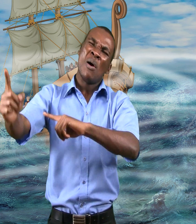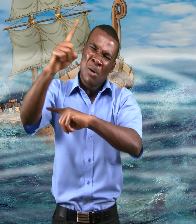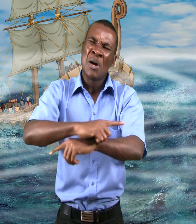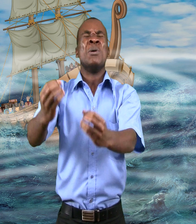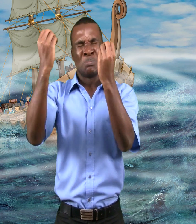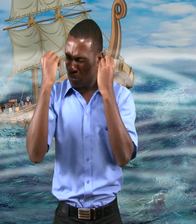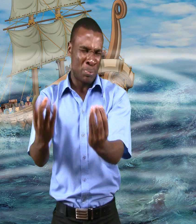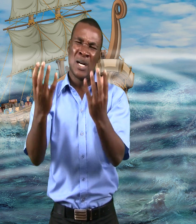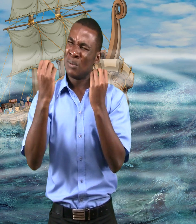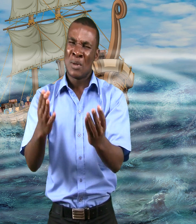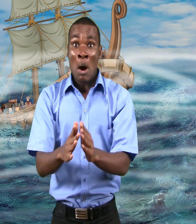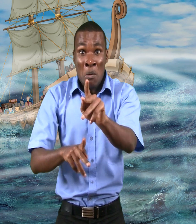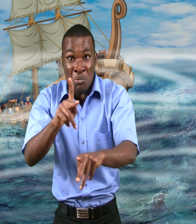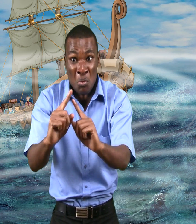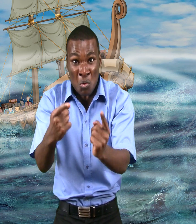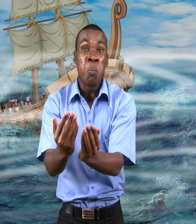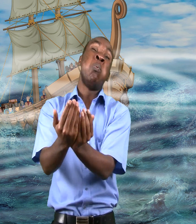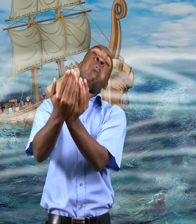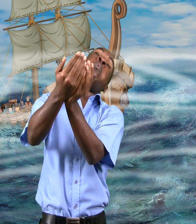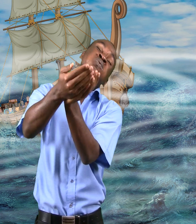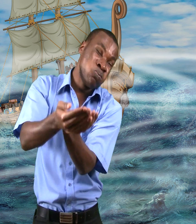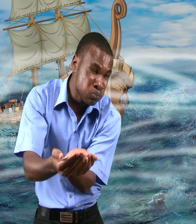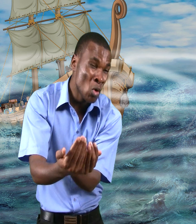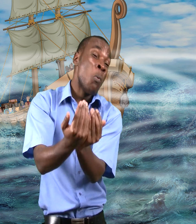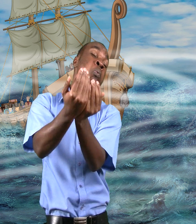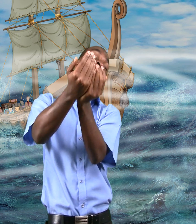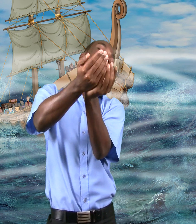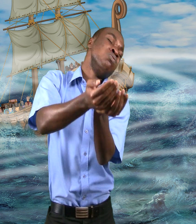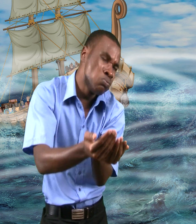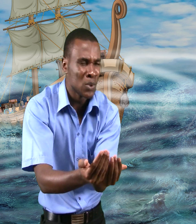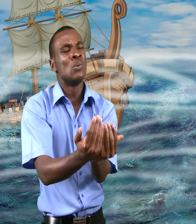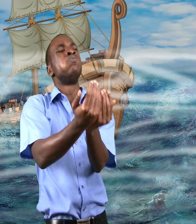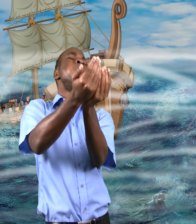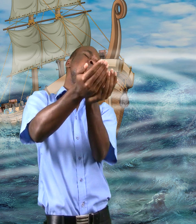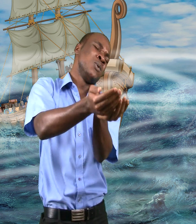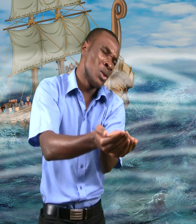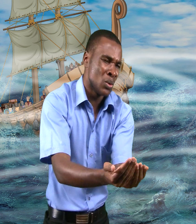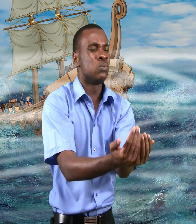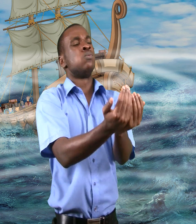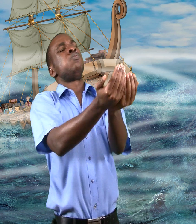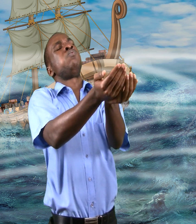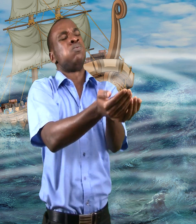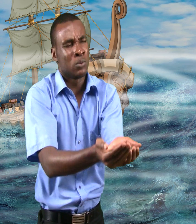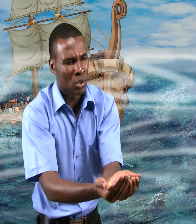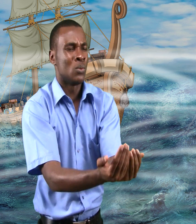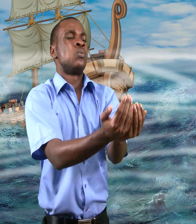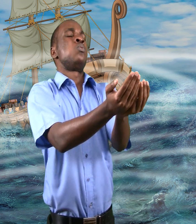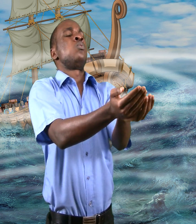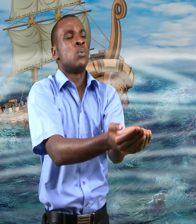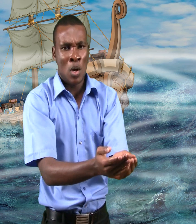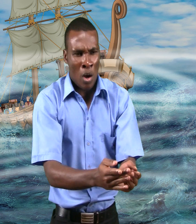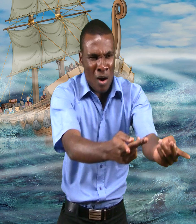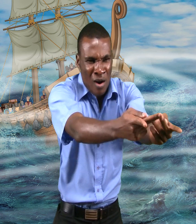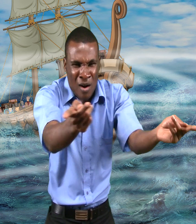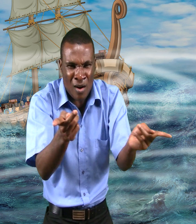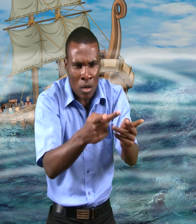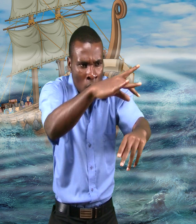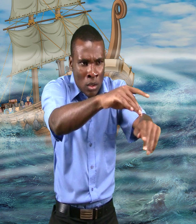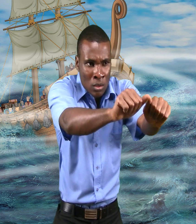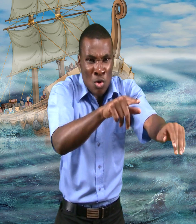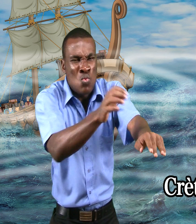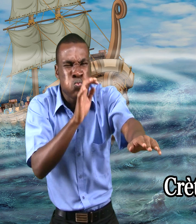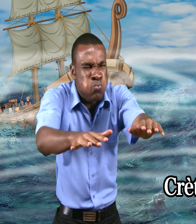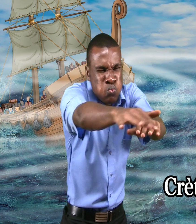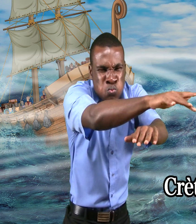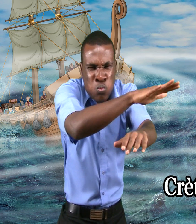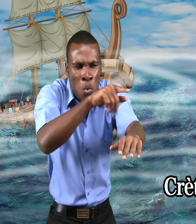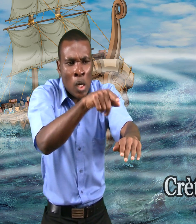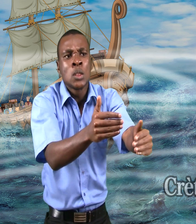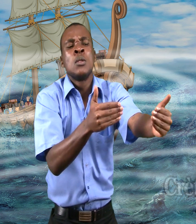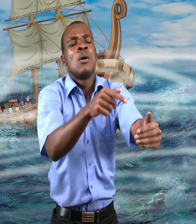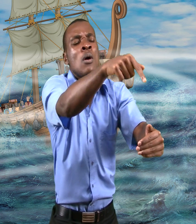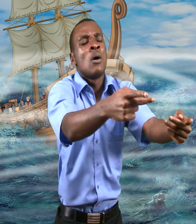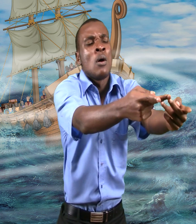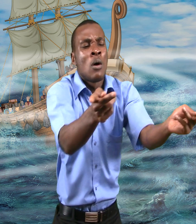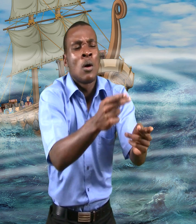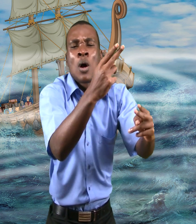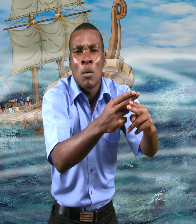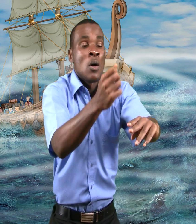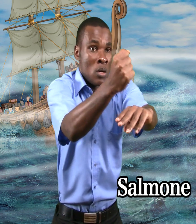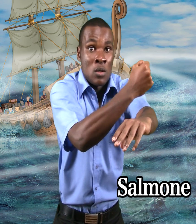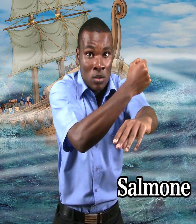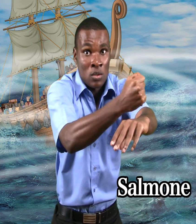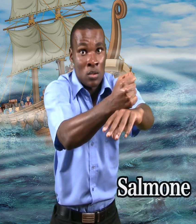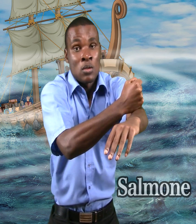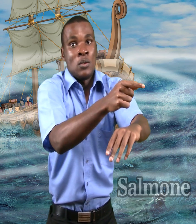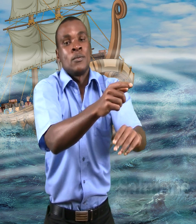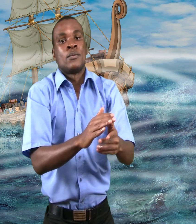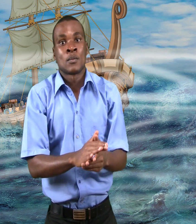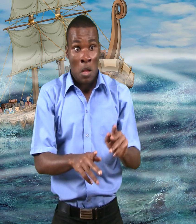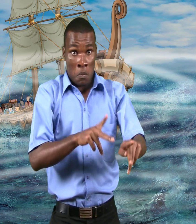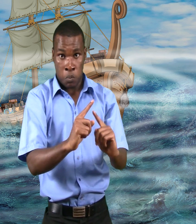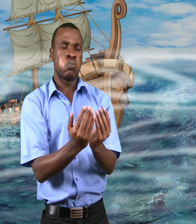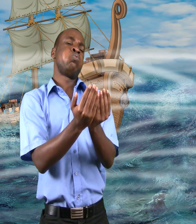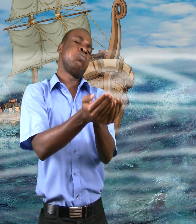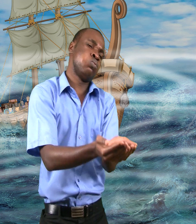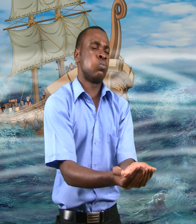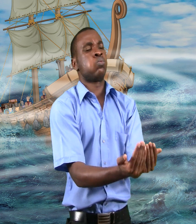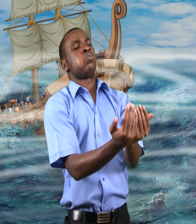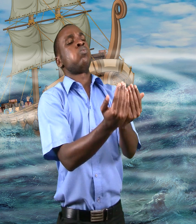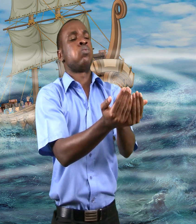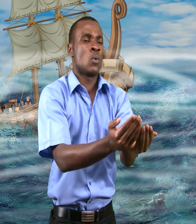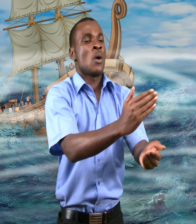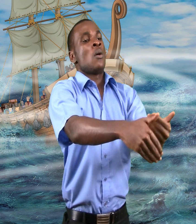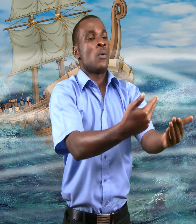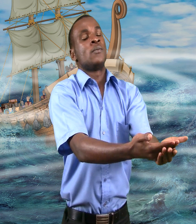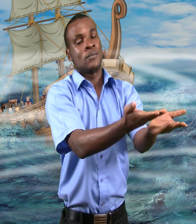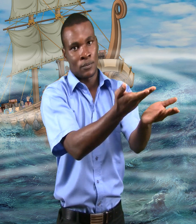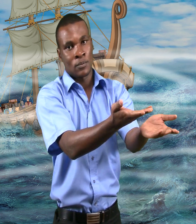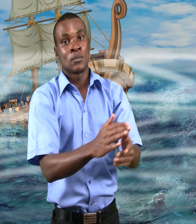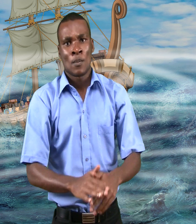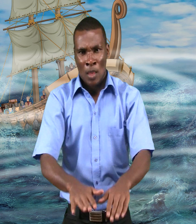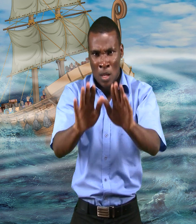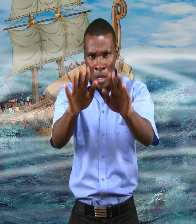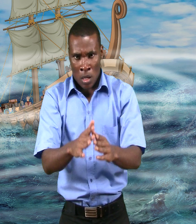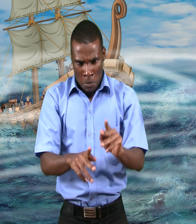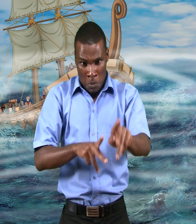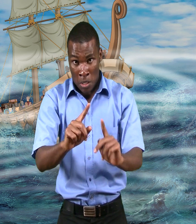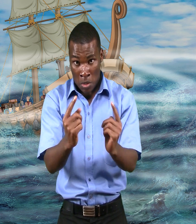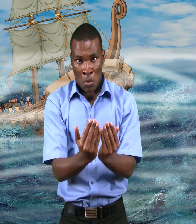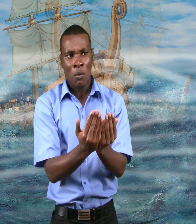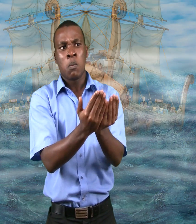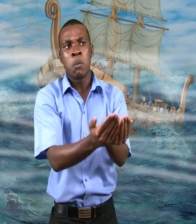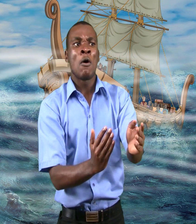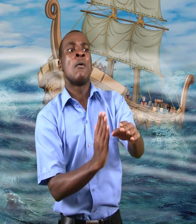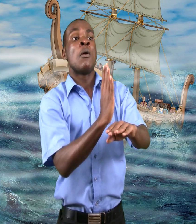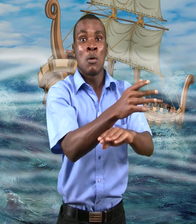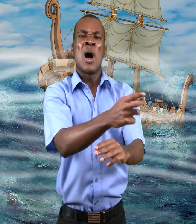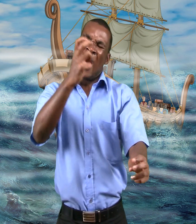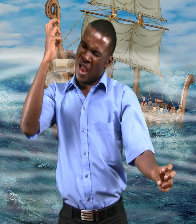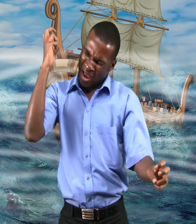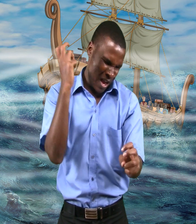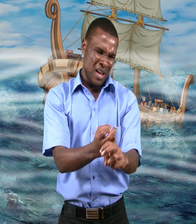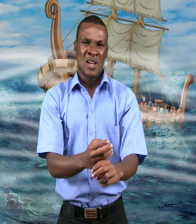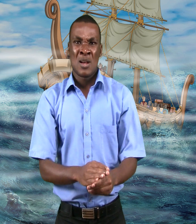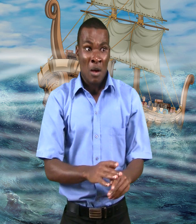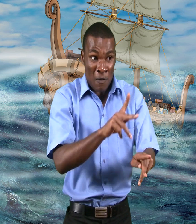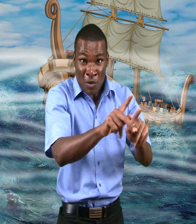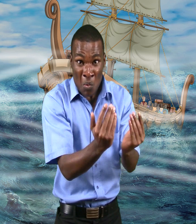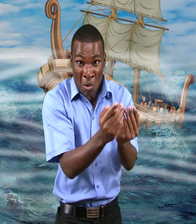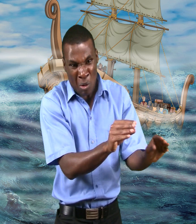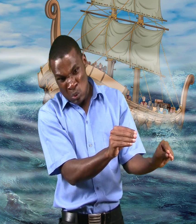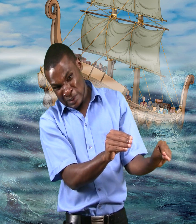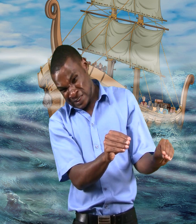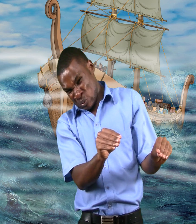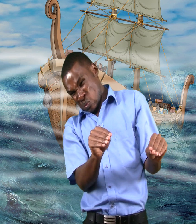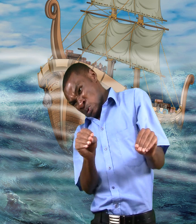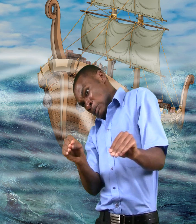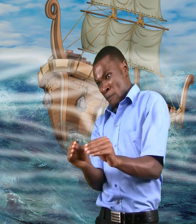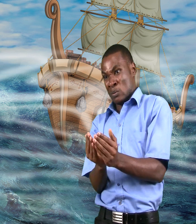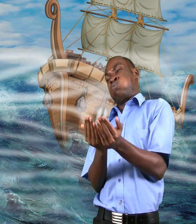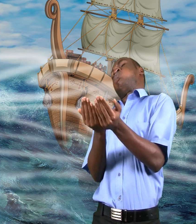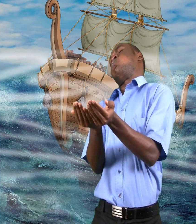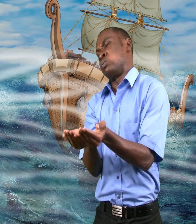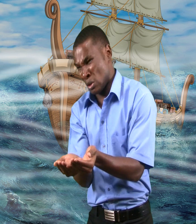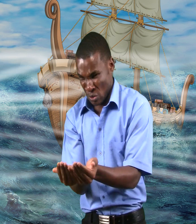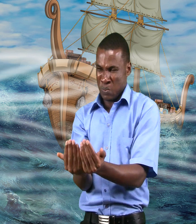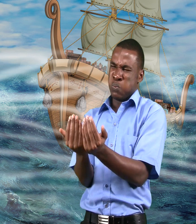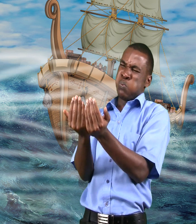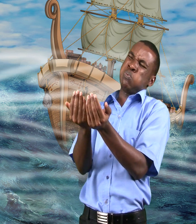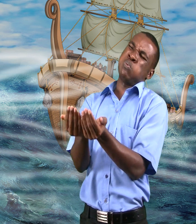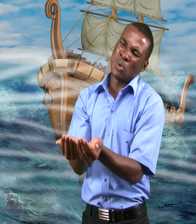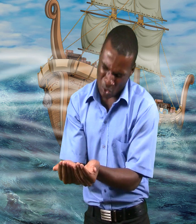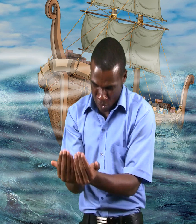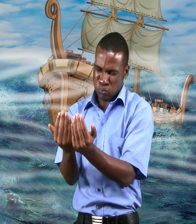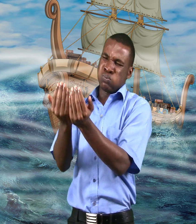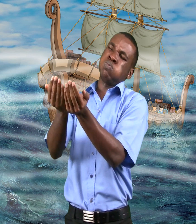After we had moved along the coast with difficulty, we came to a place called Fair Havens, near the town of Lasea.